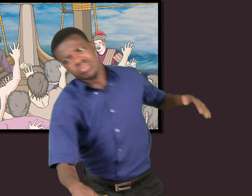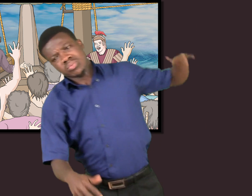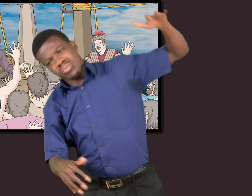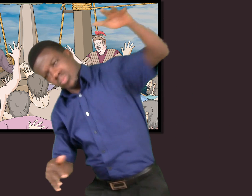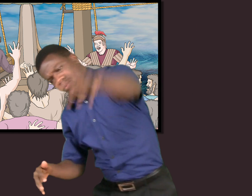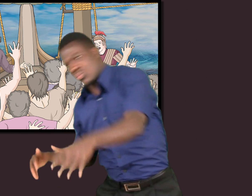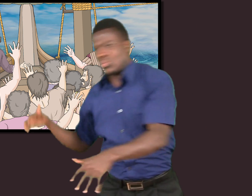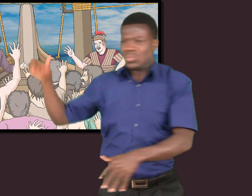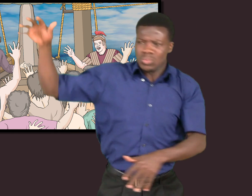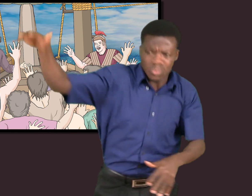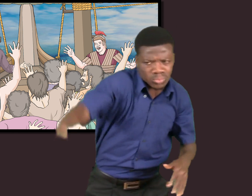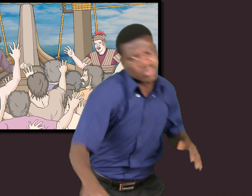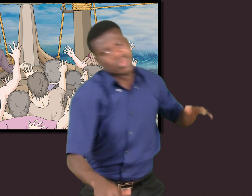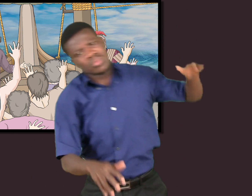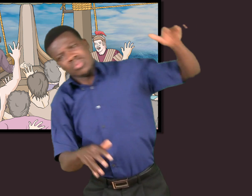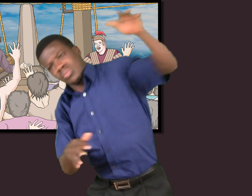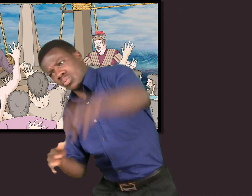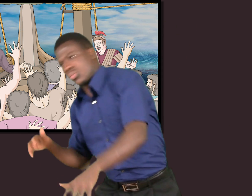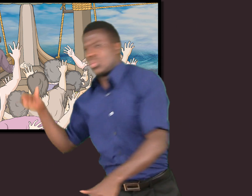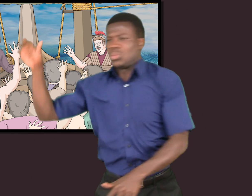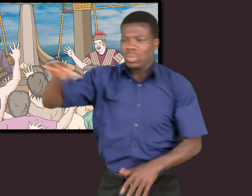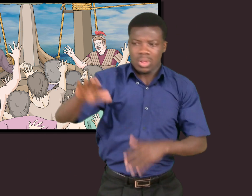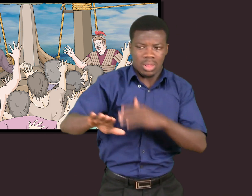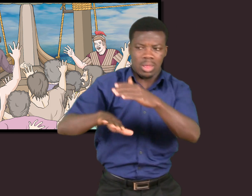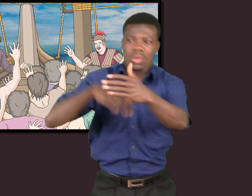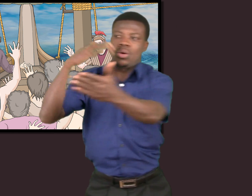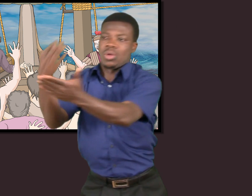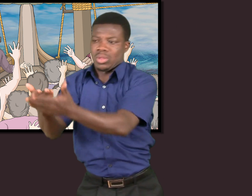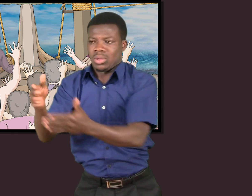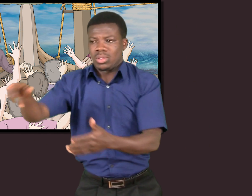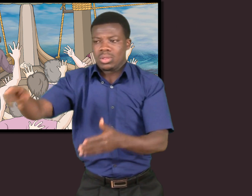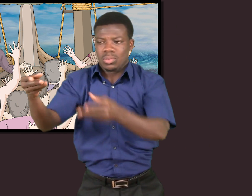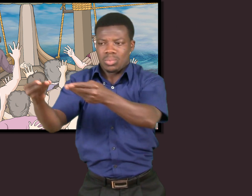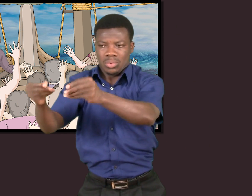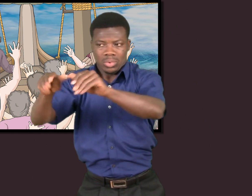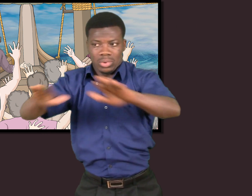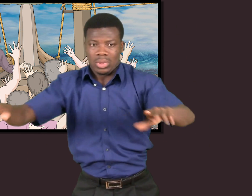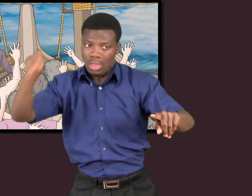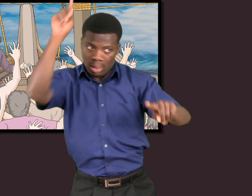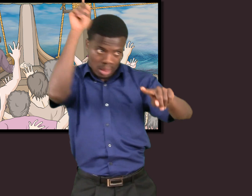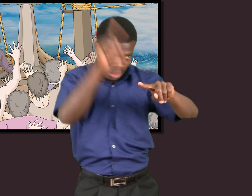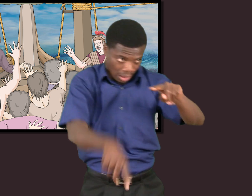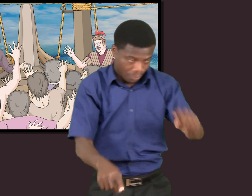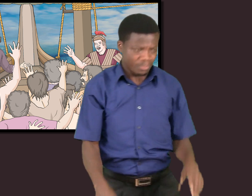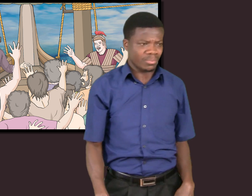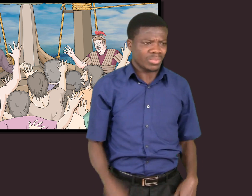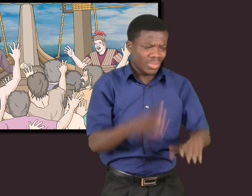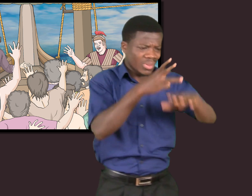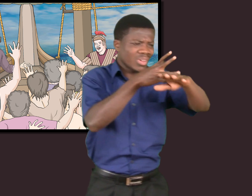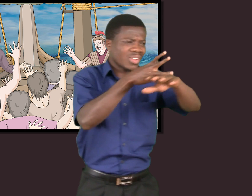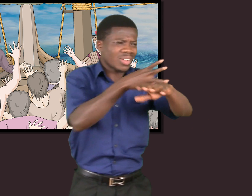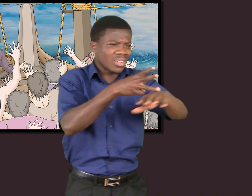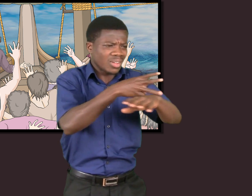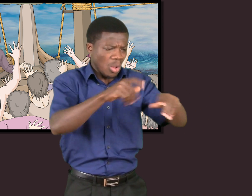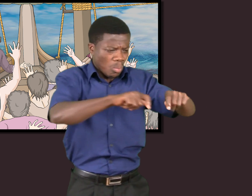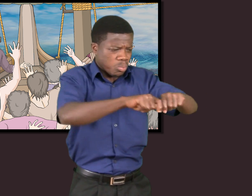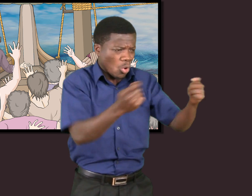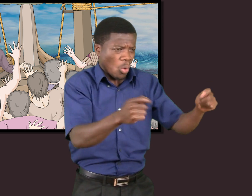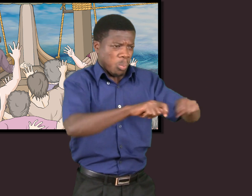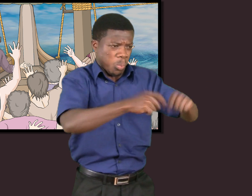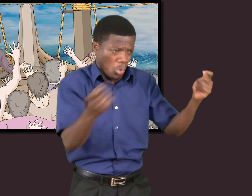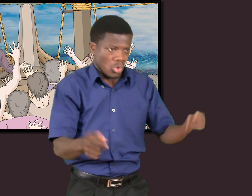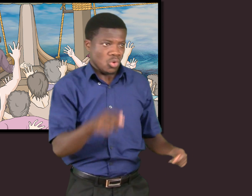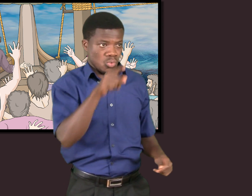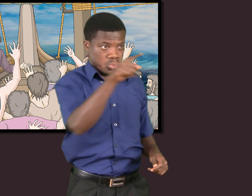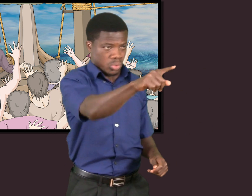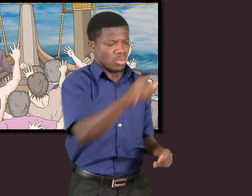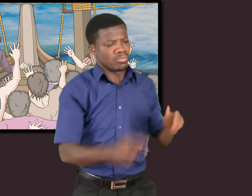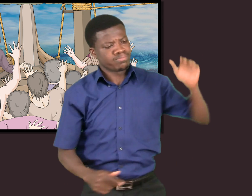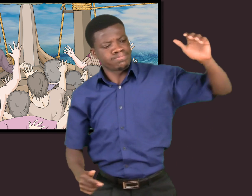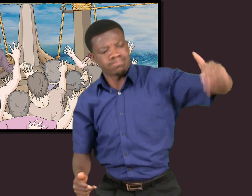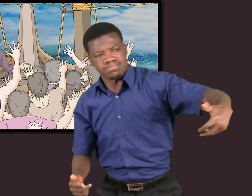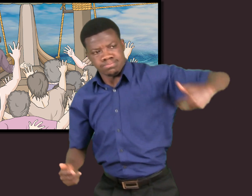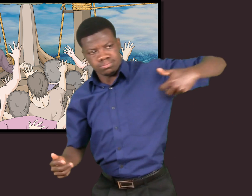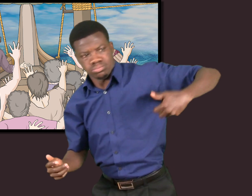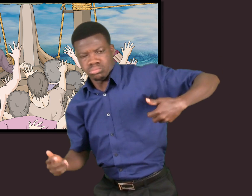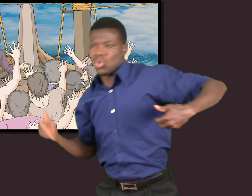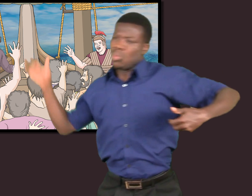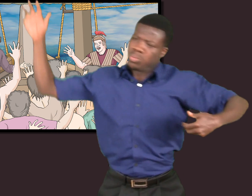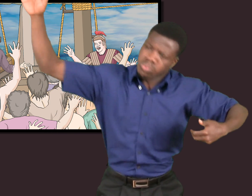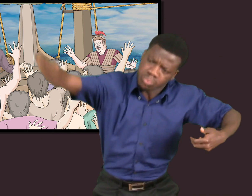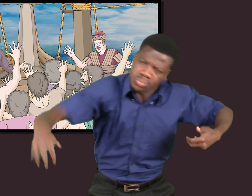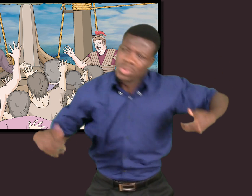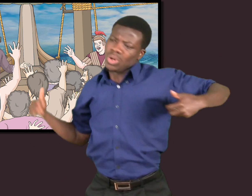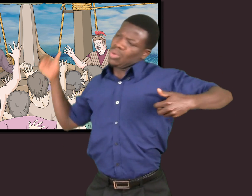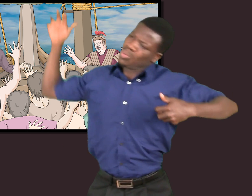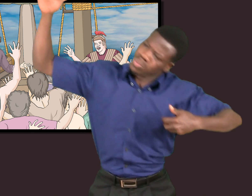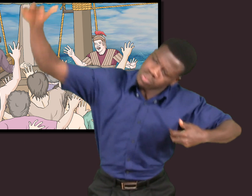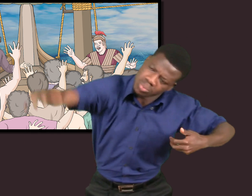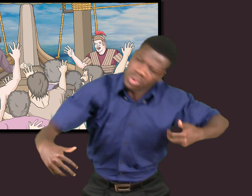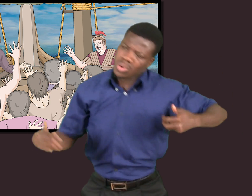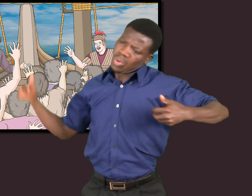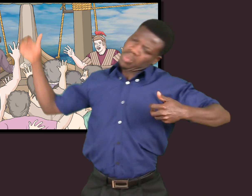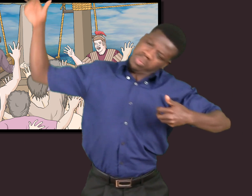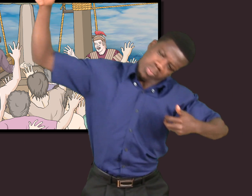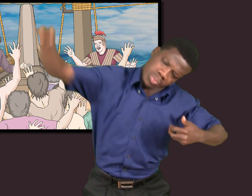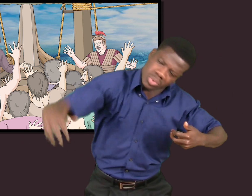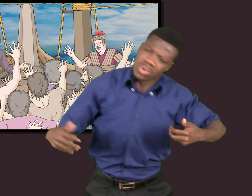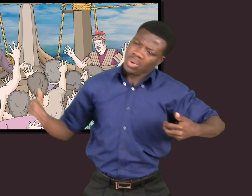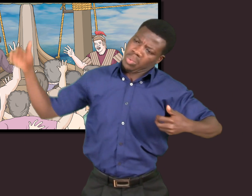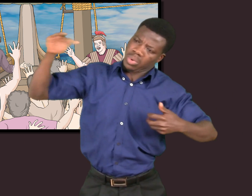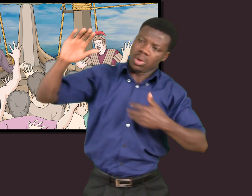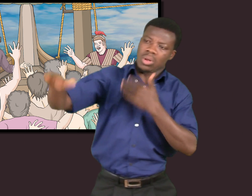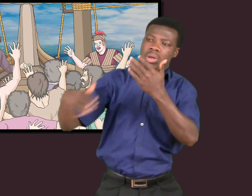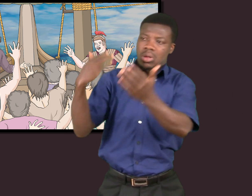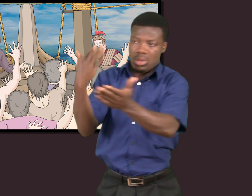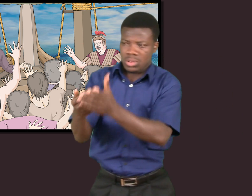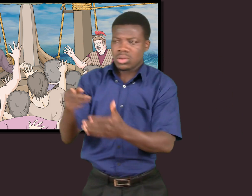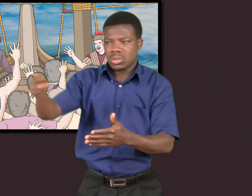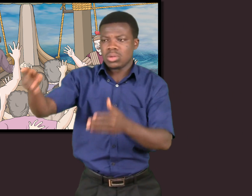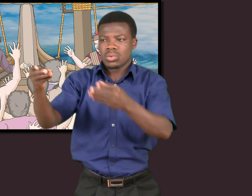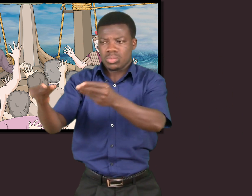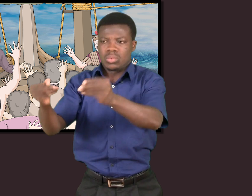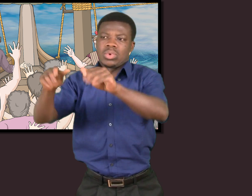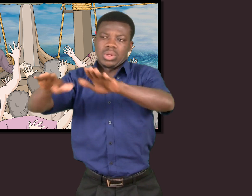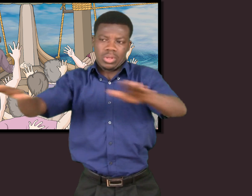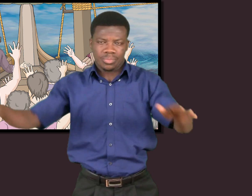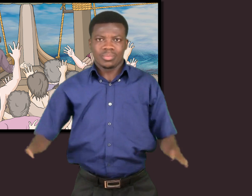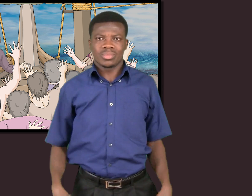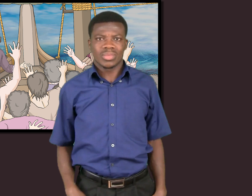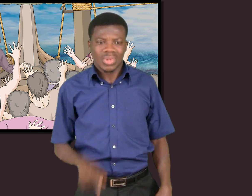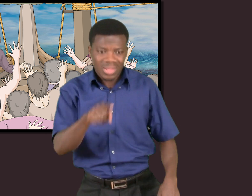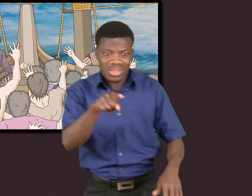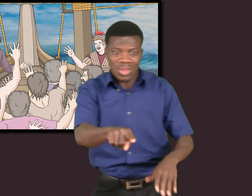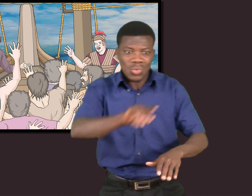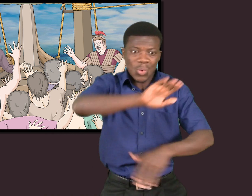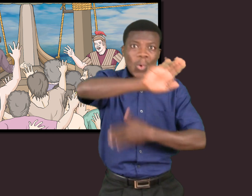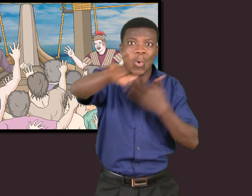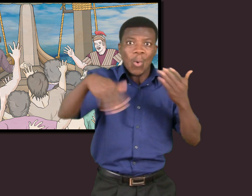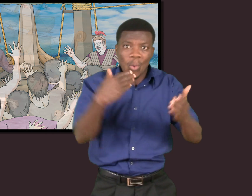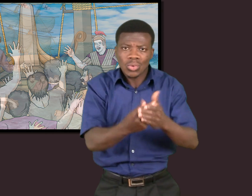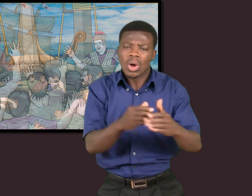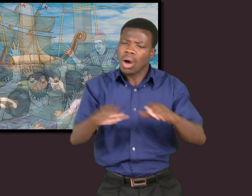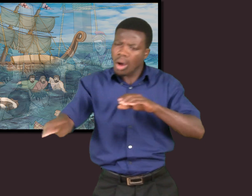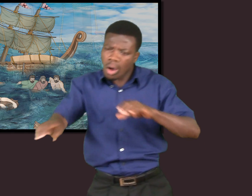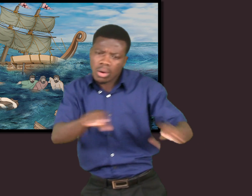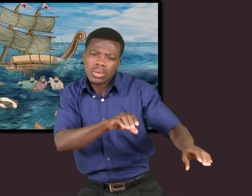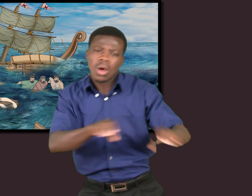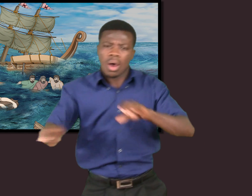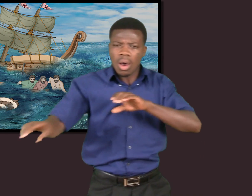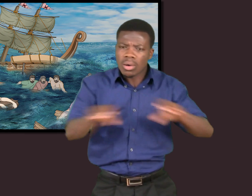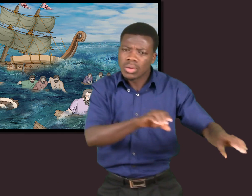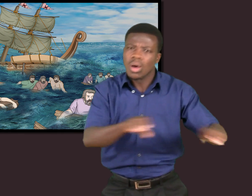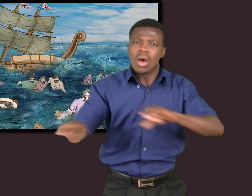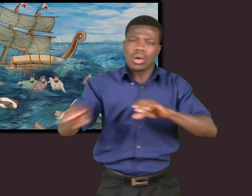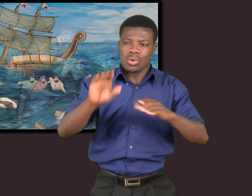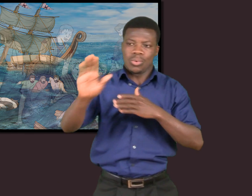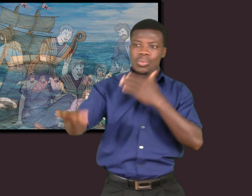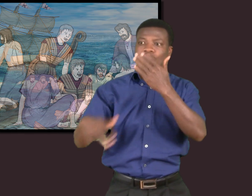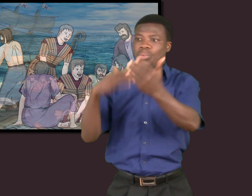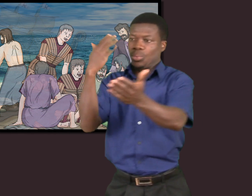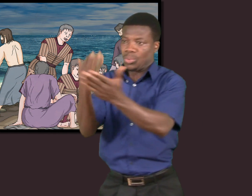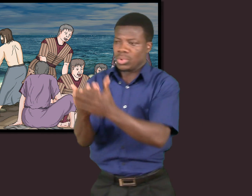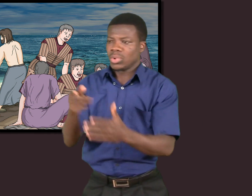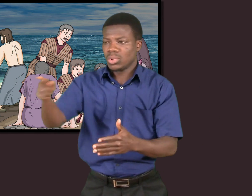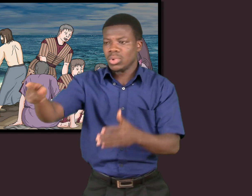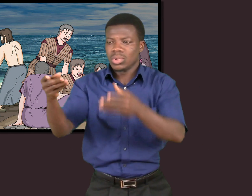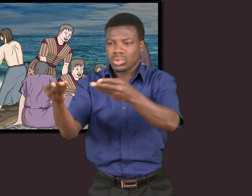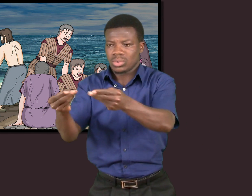The rest were to follow on planks and various parts of the ship.